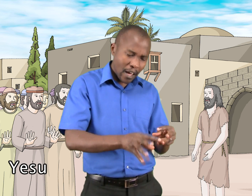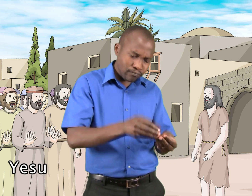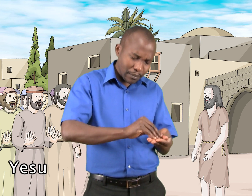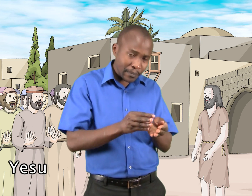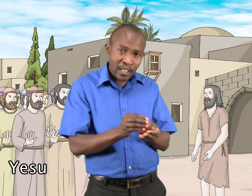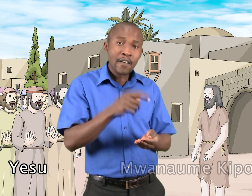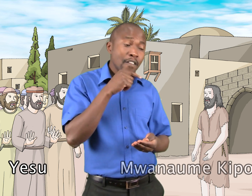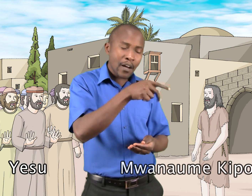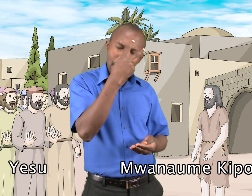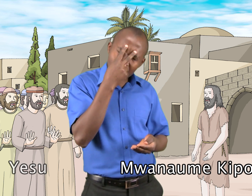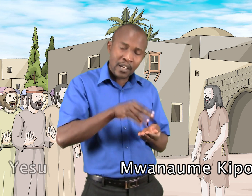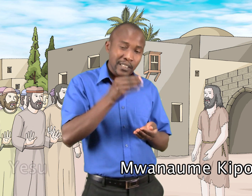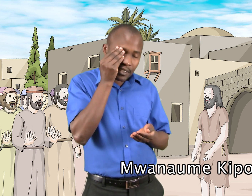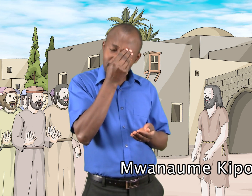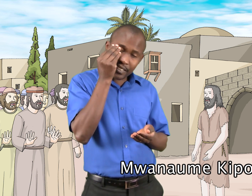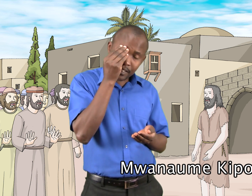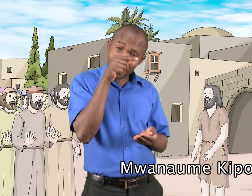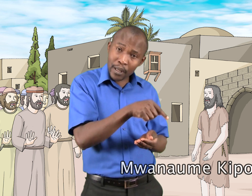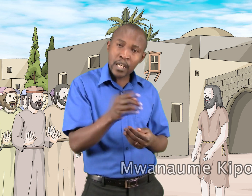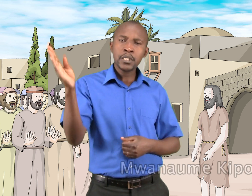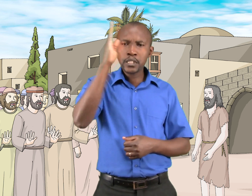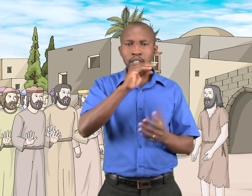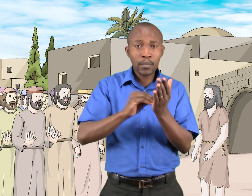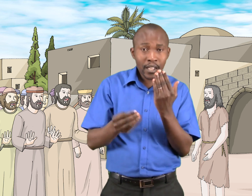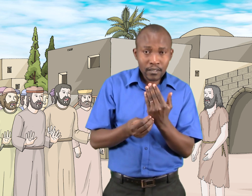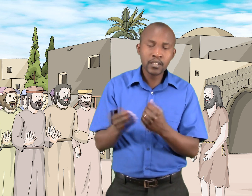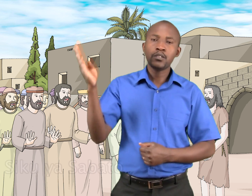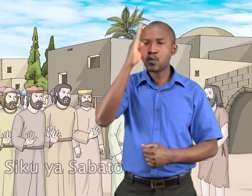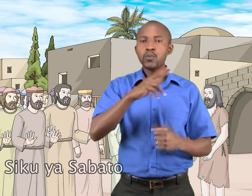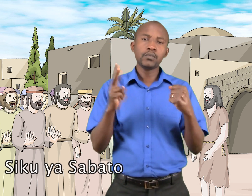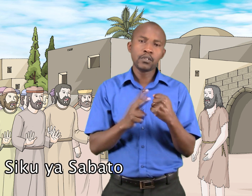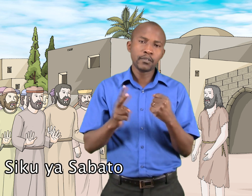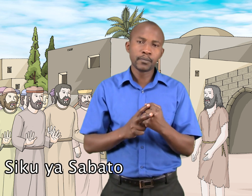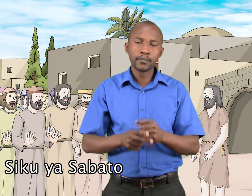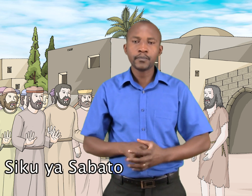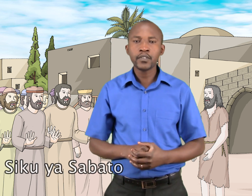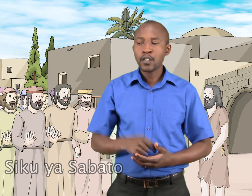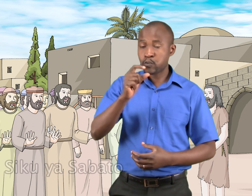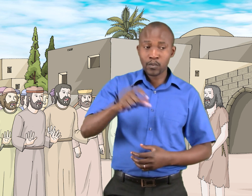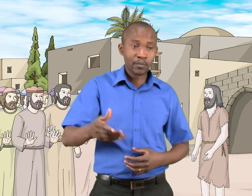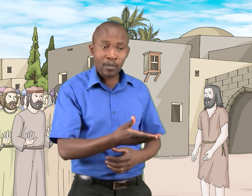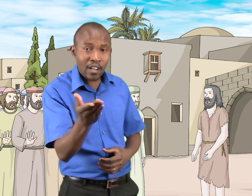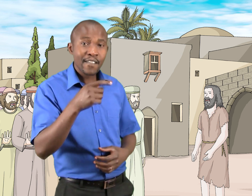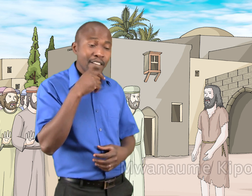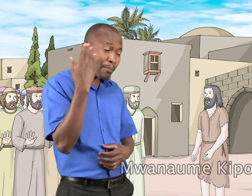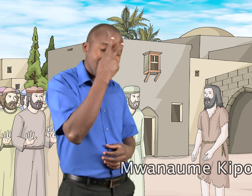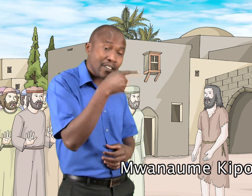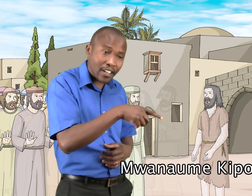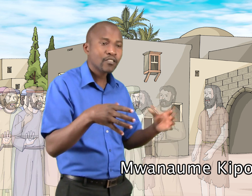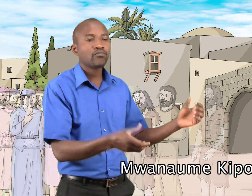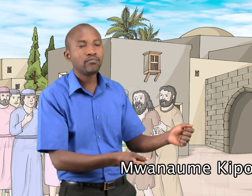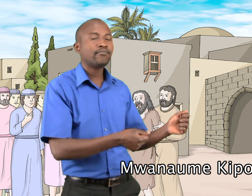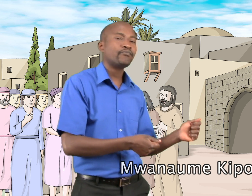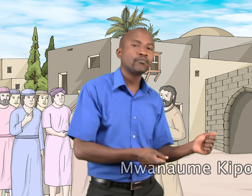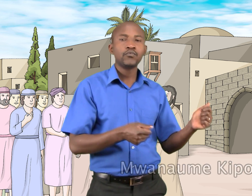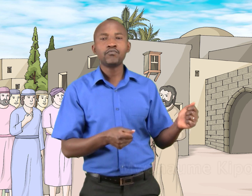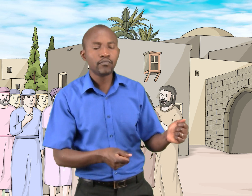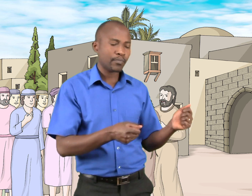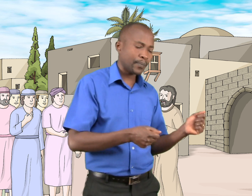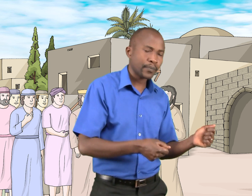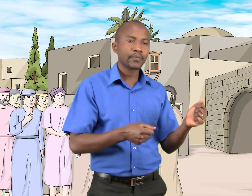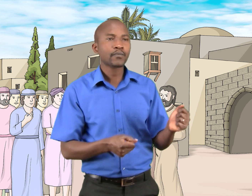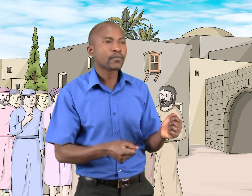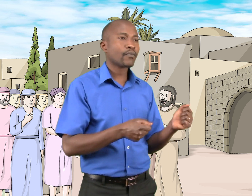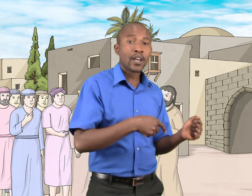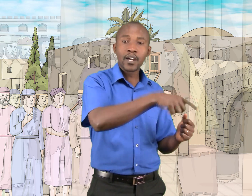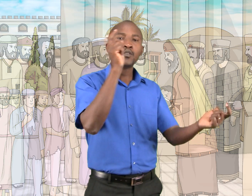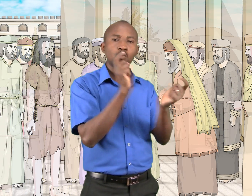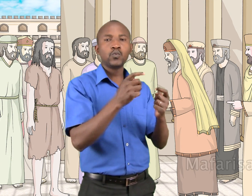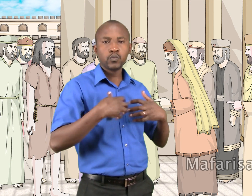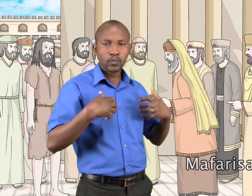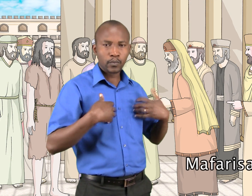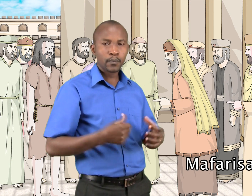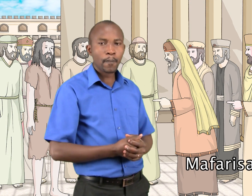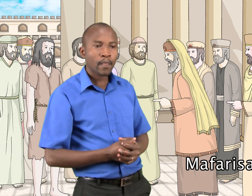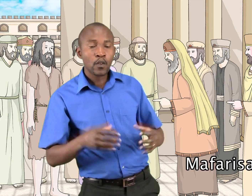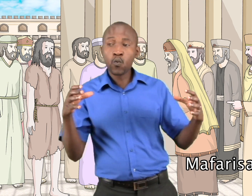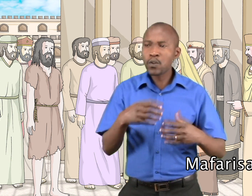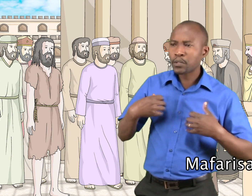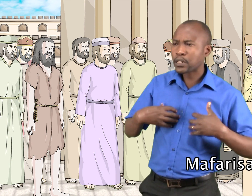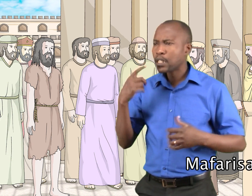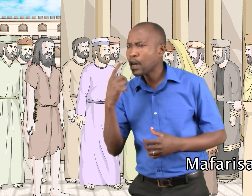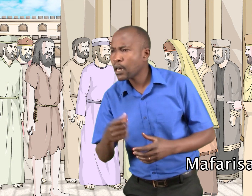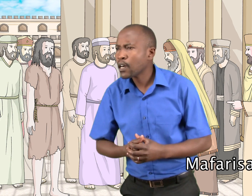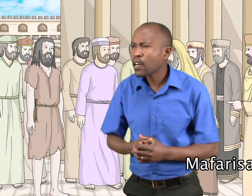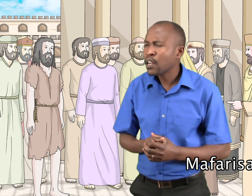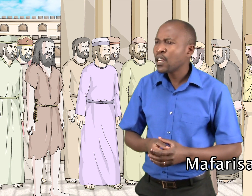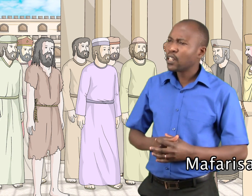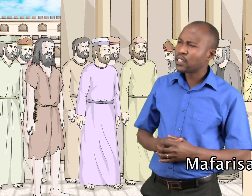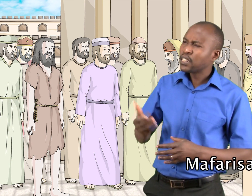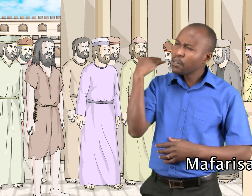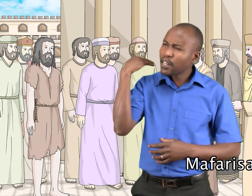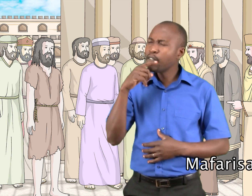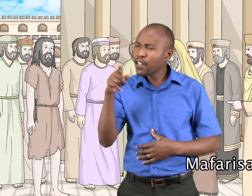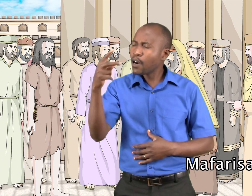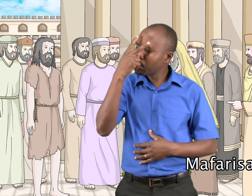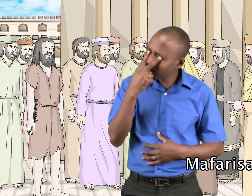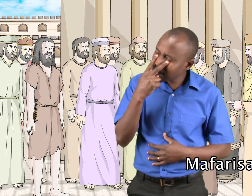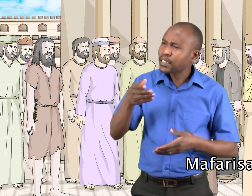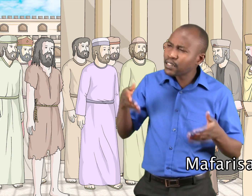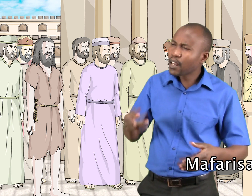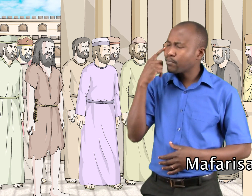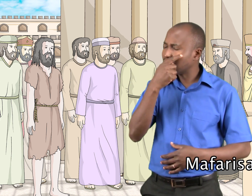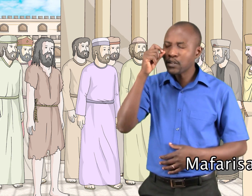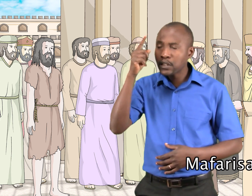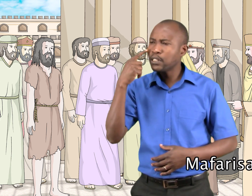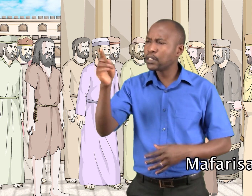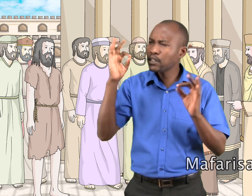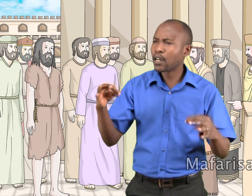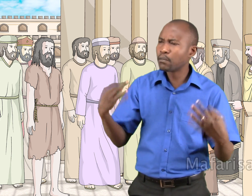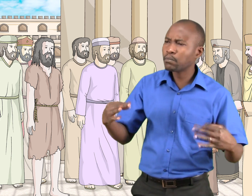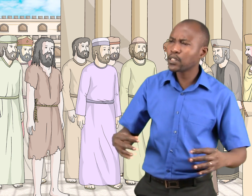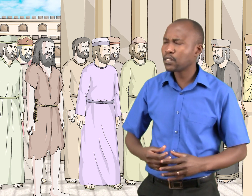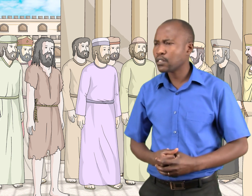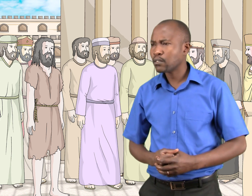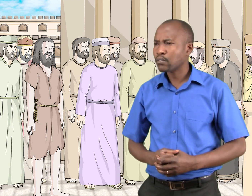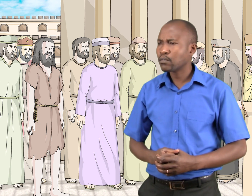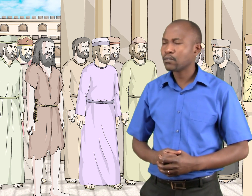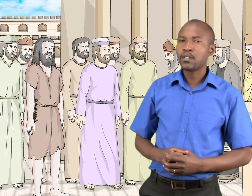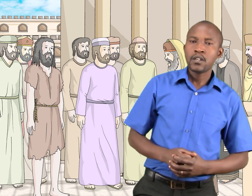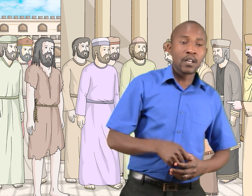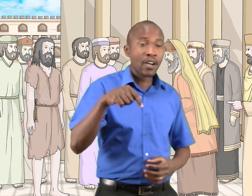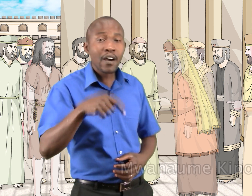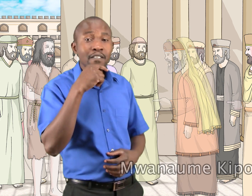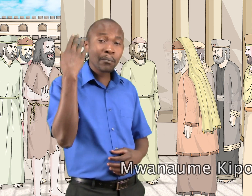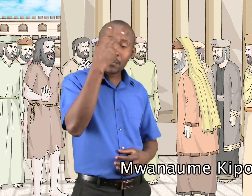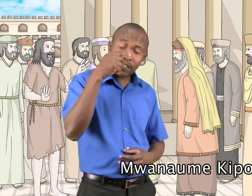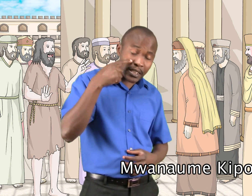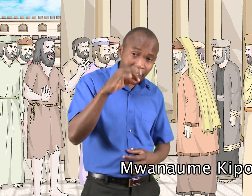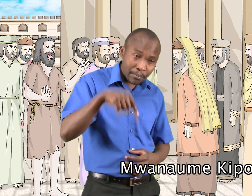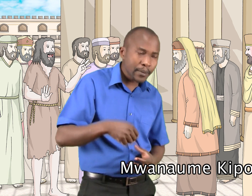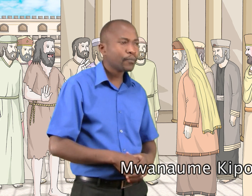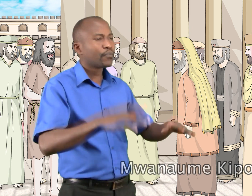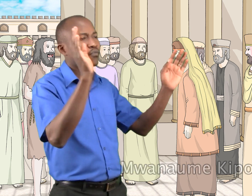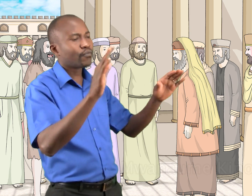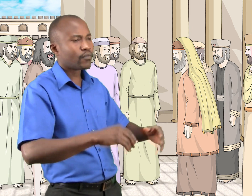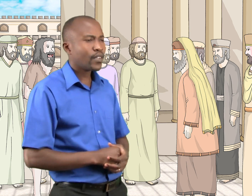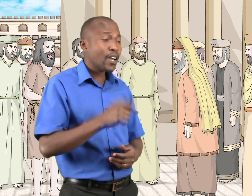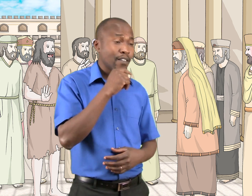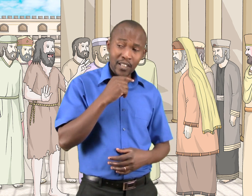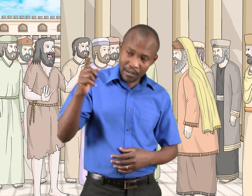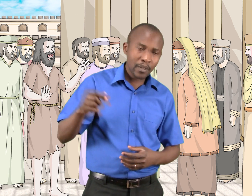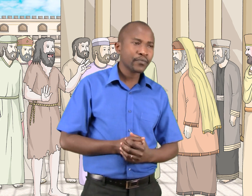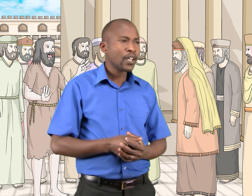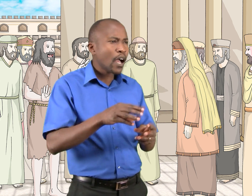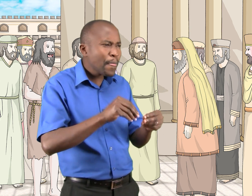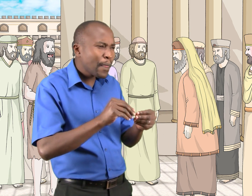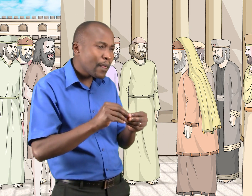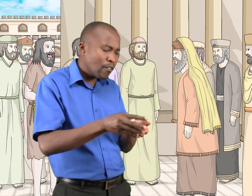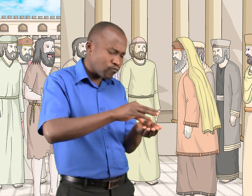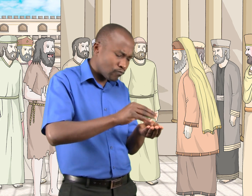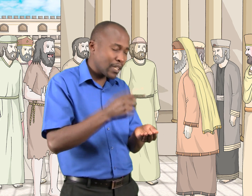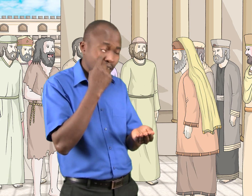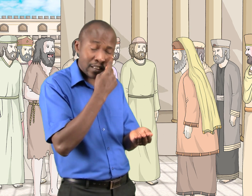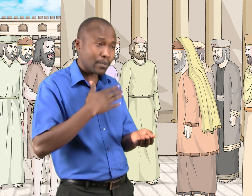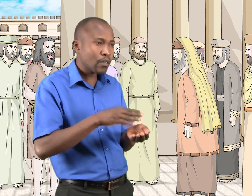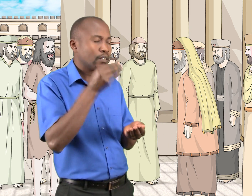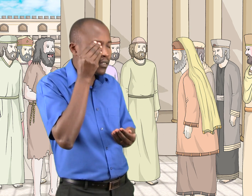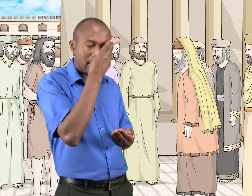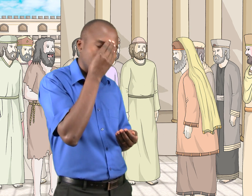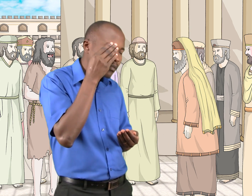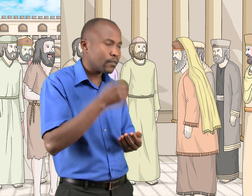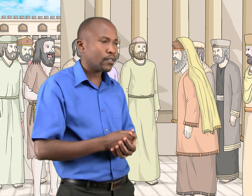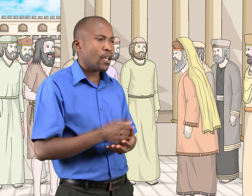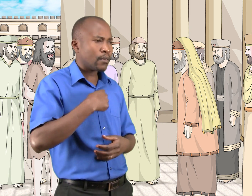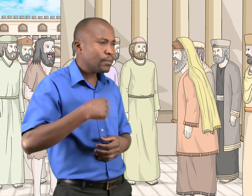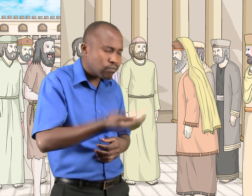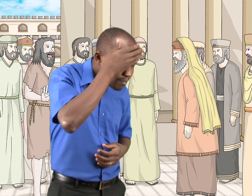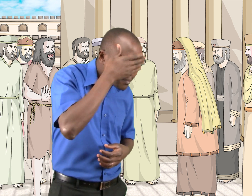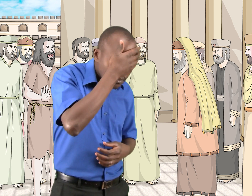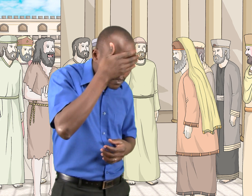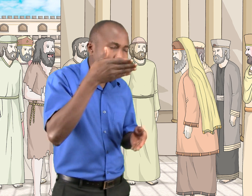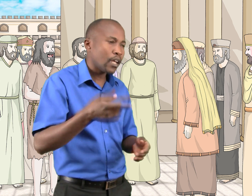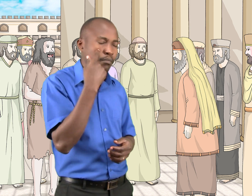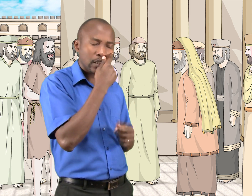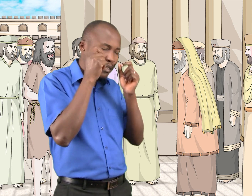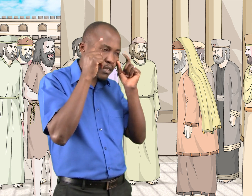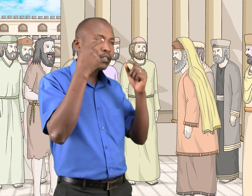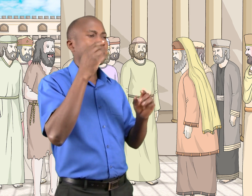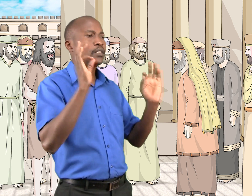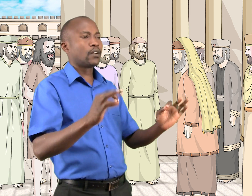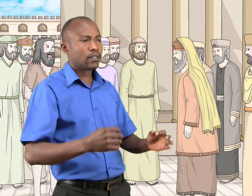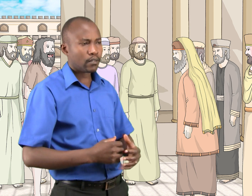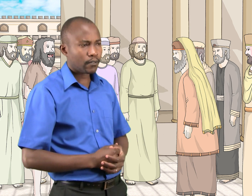They brought to the Pharisees the man who had been blind. Now the day on which Jesus had made the mud and opened his eyes was a Sabbath. So the Pharisees also asked him how he had received his sight.